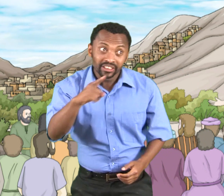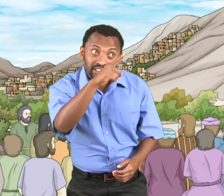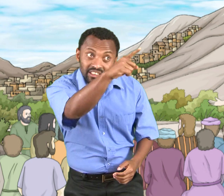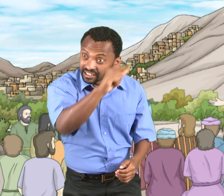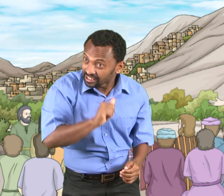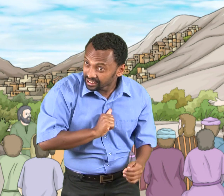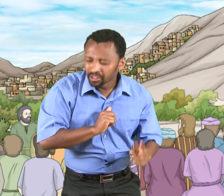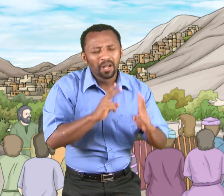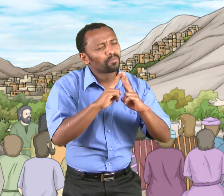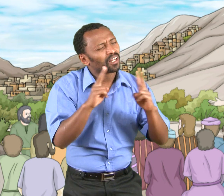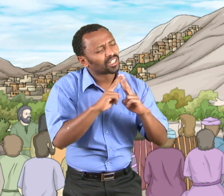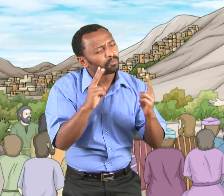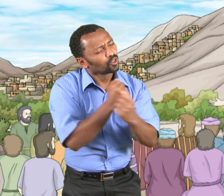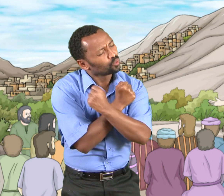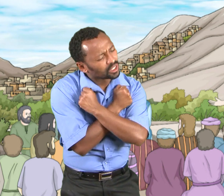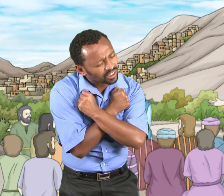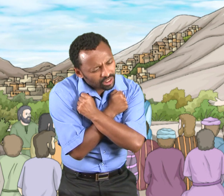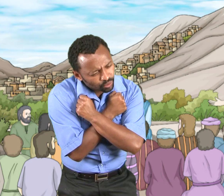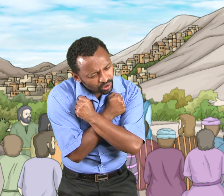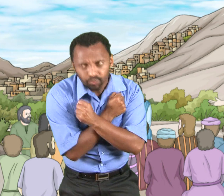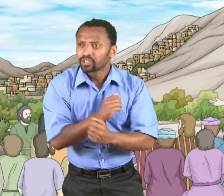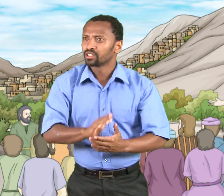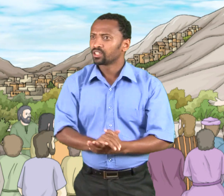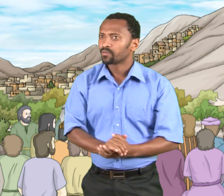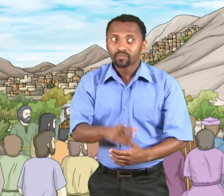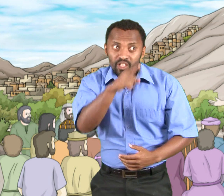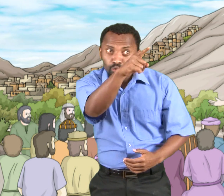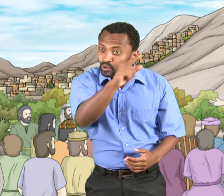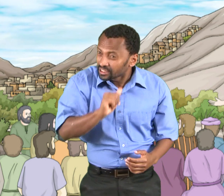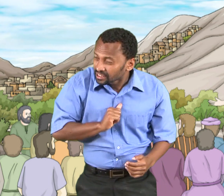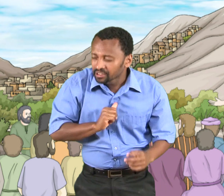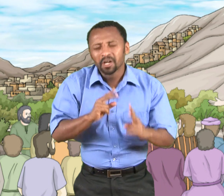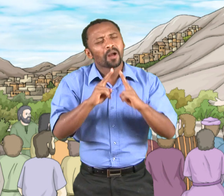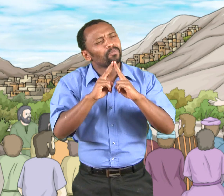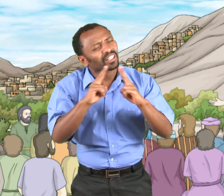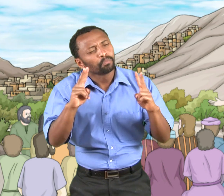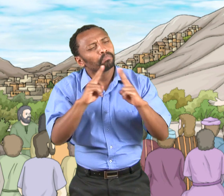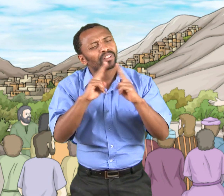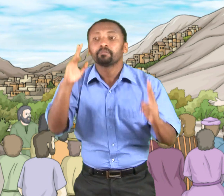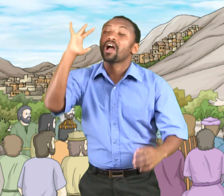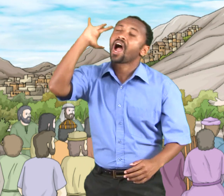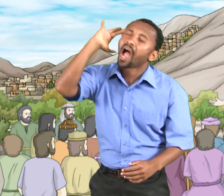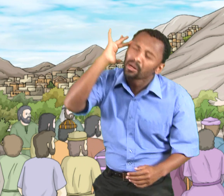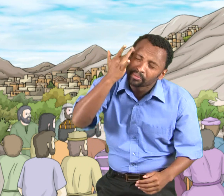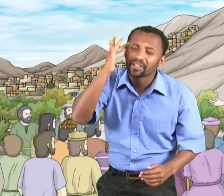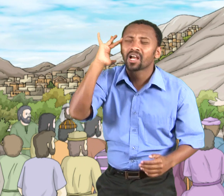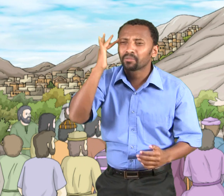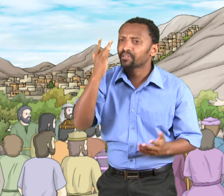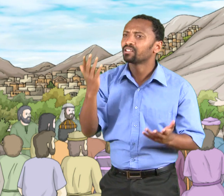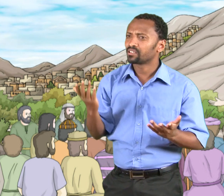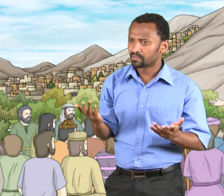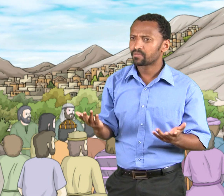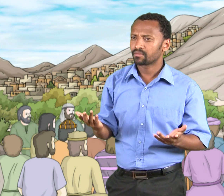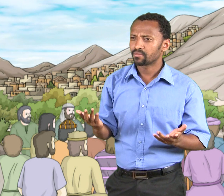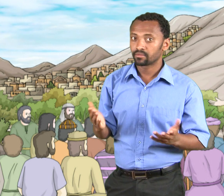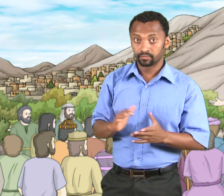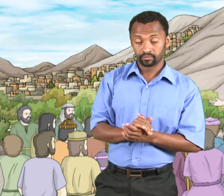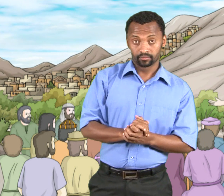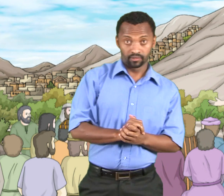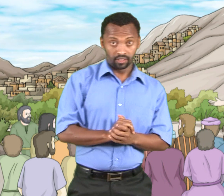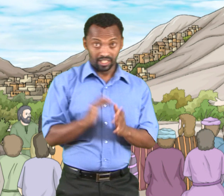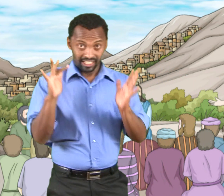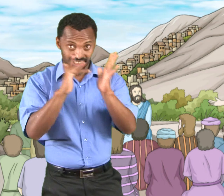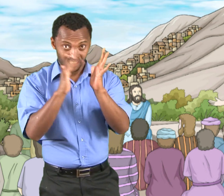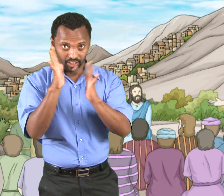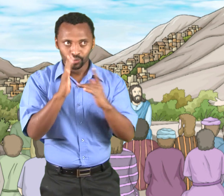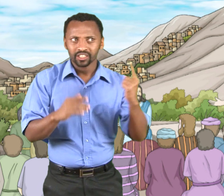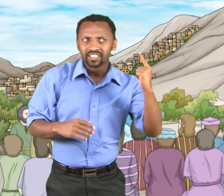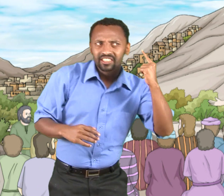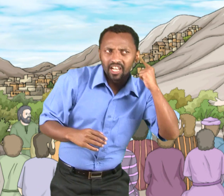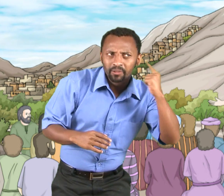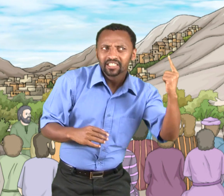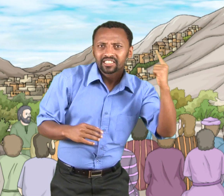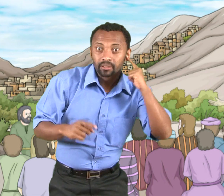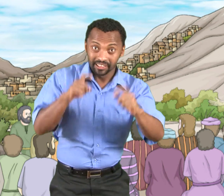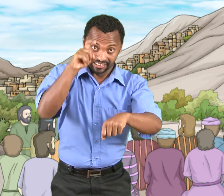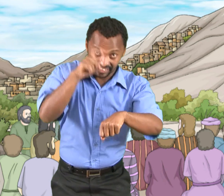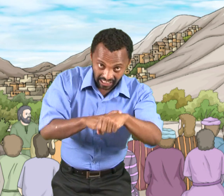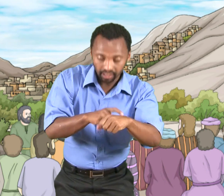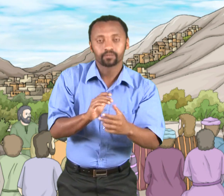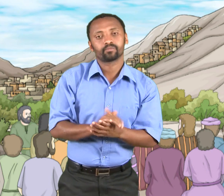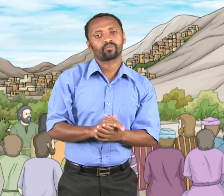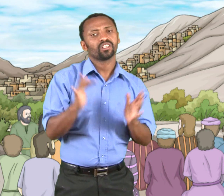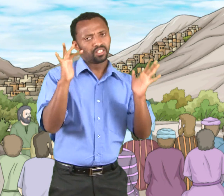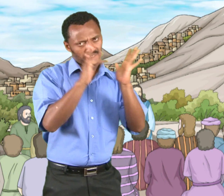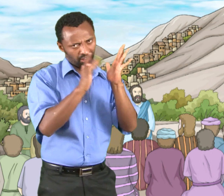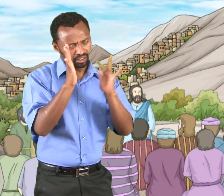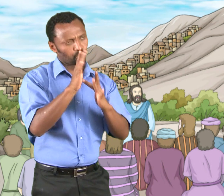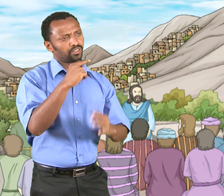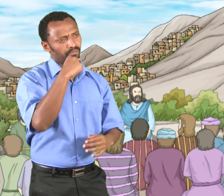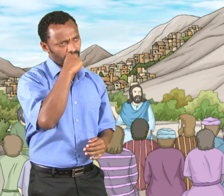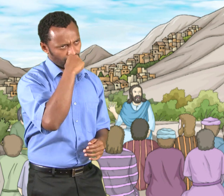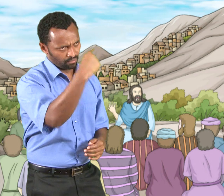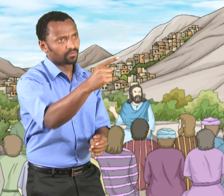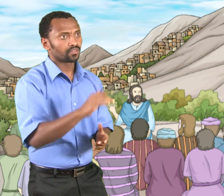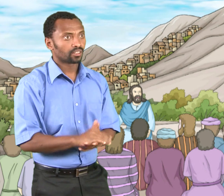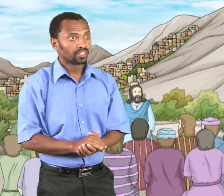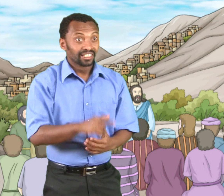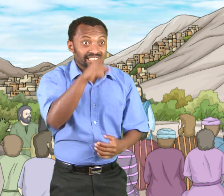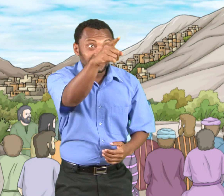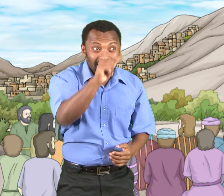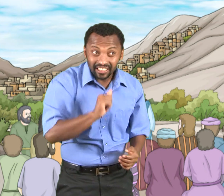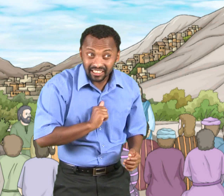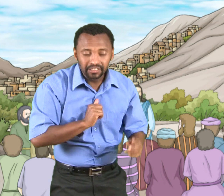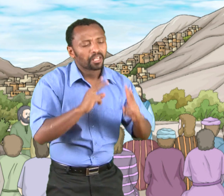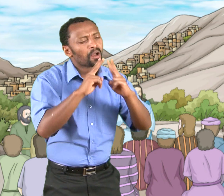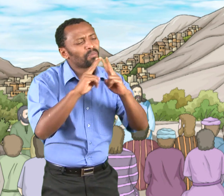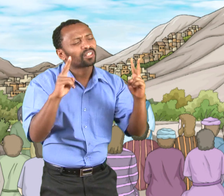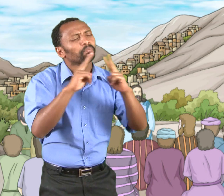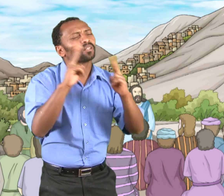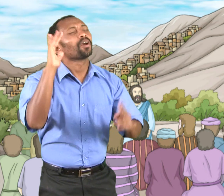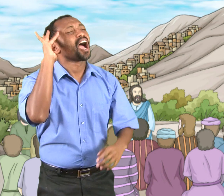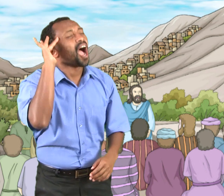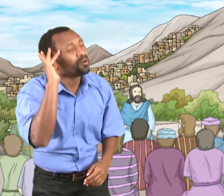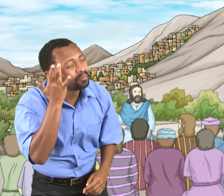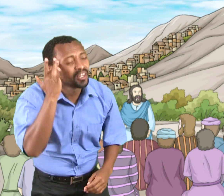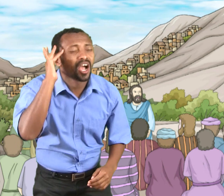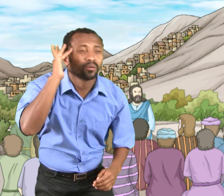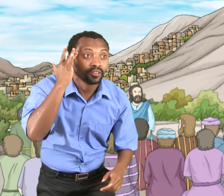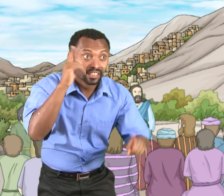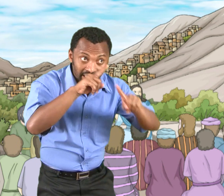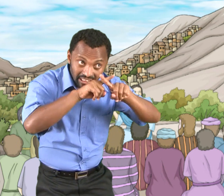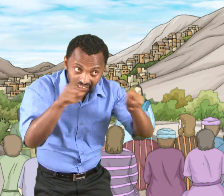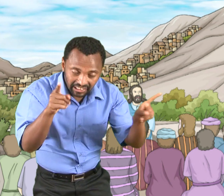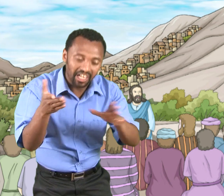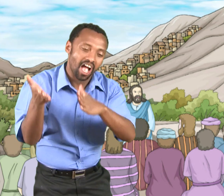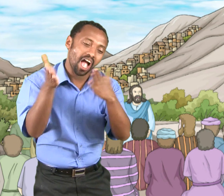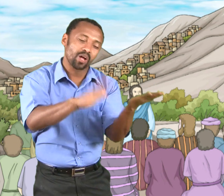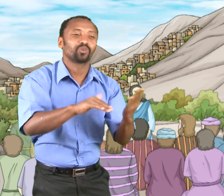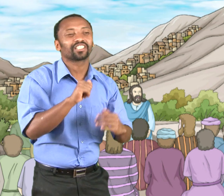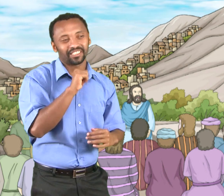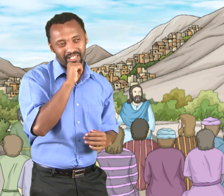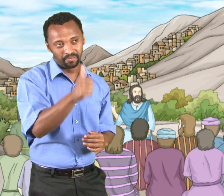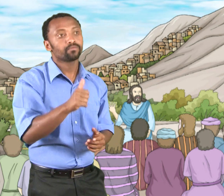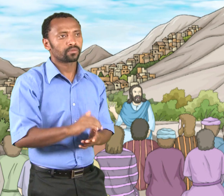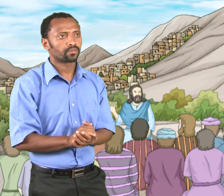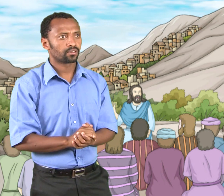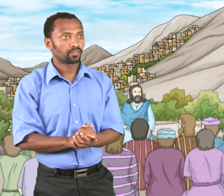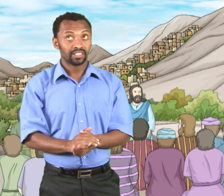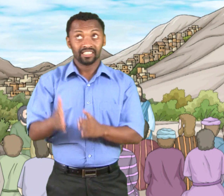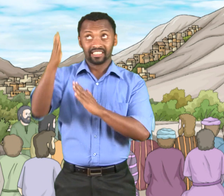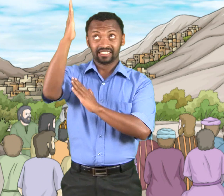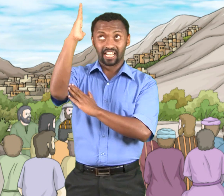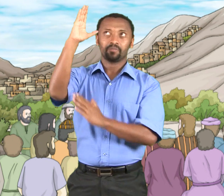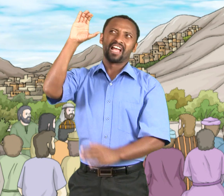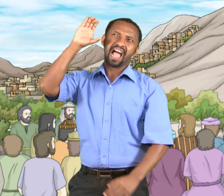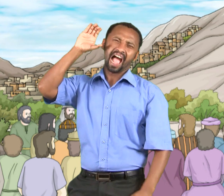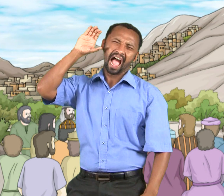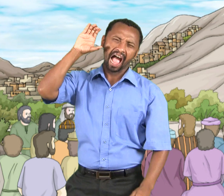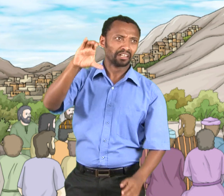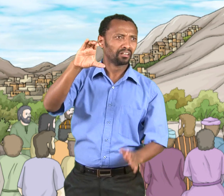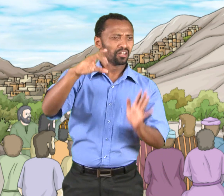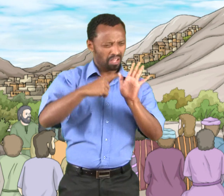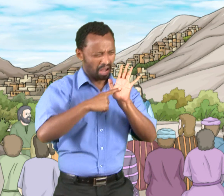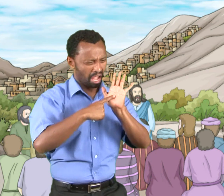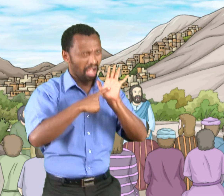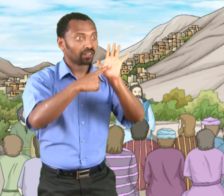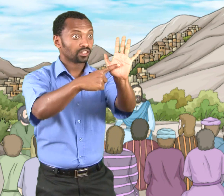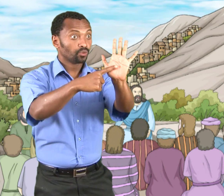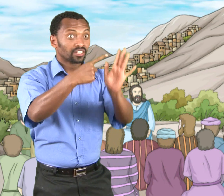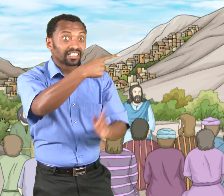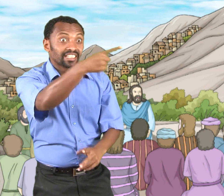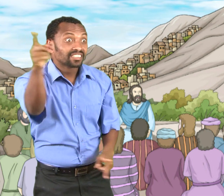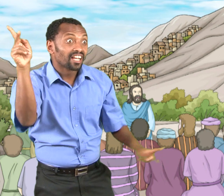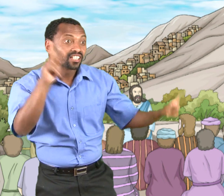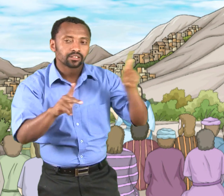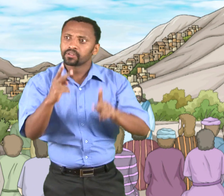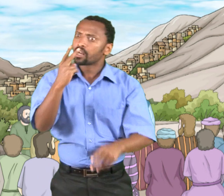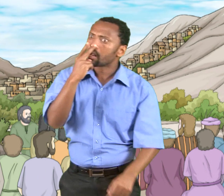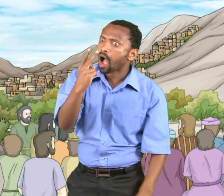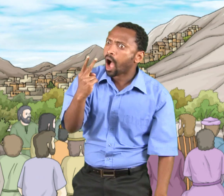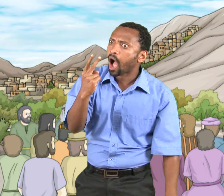When Jesus heard this, He said, “This sickness will not end in death.